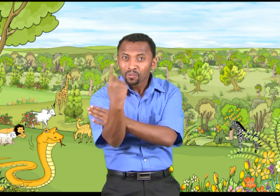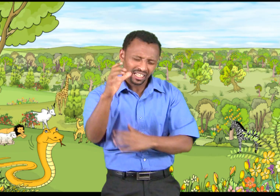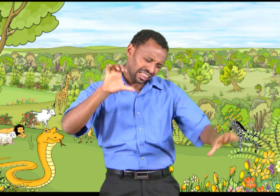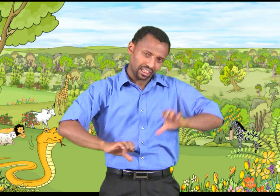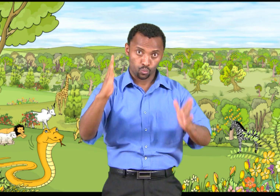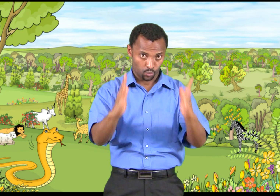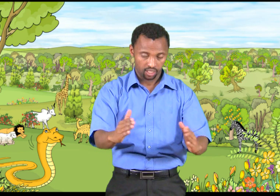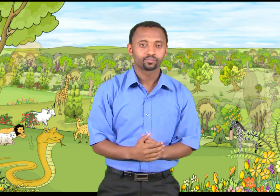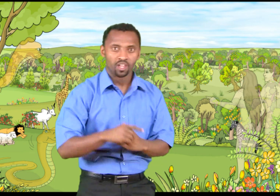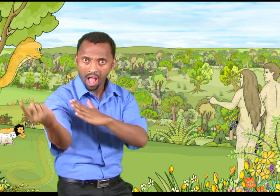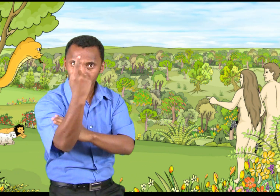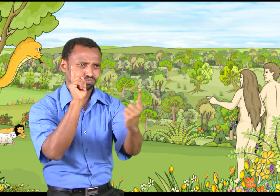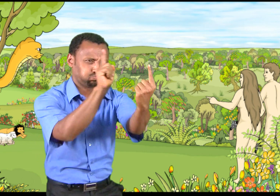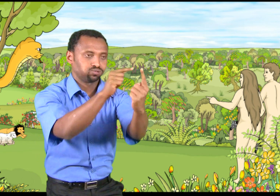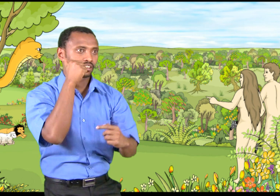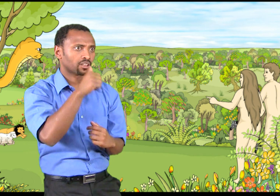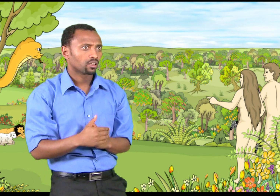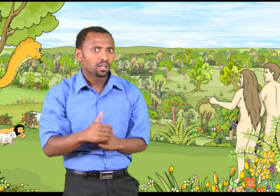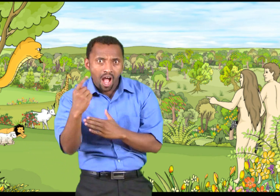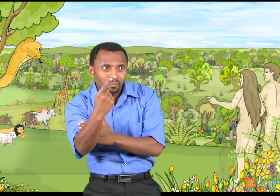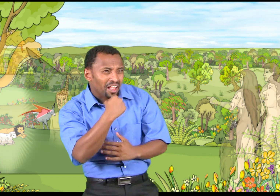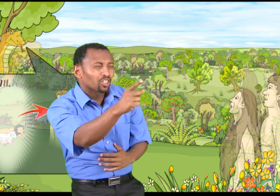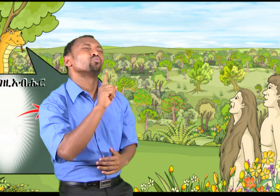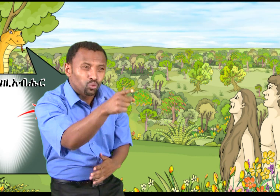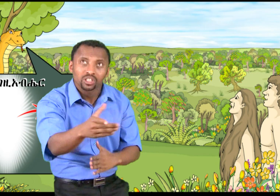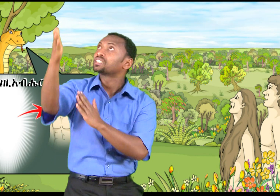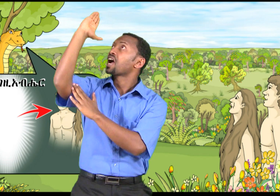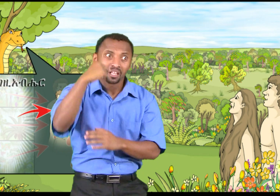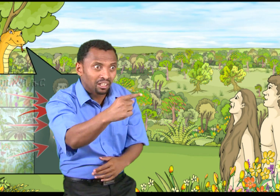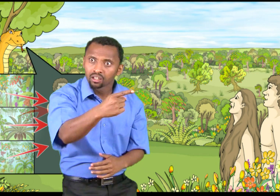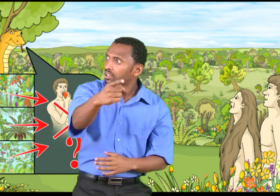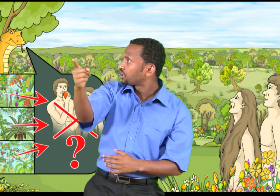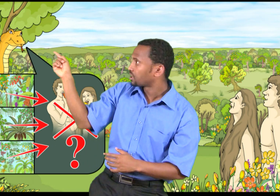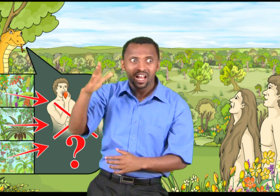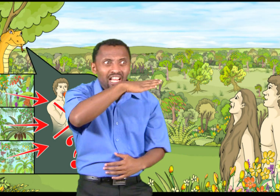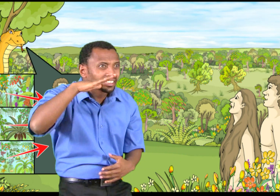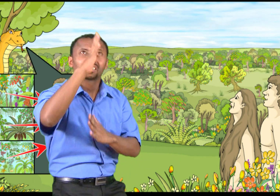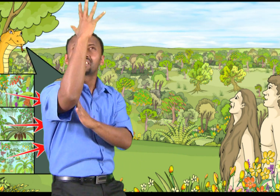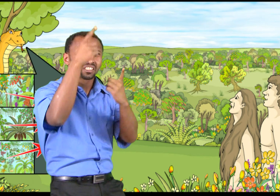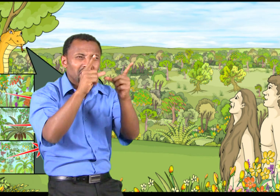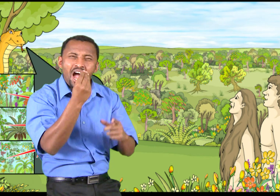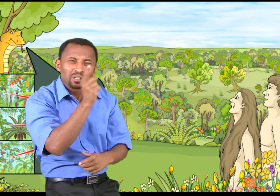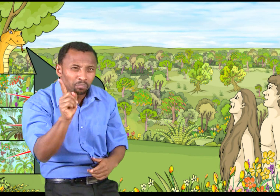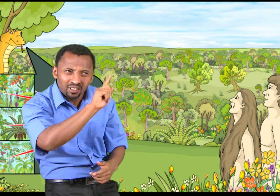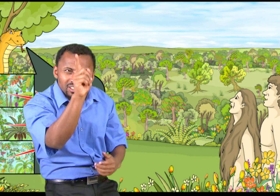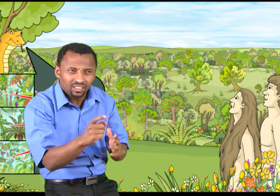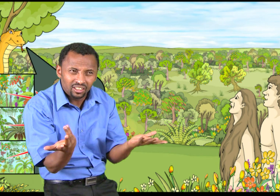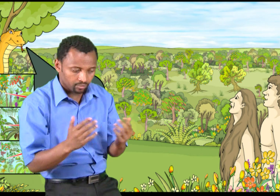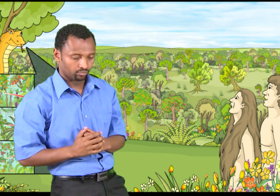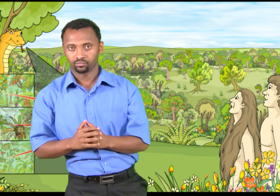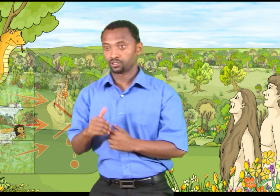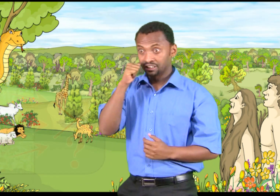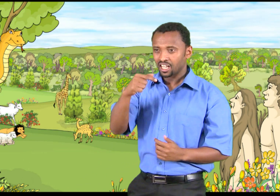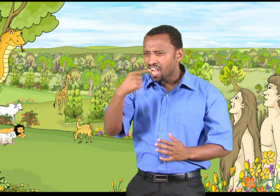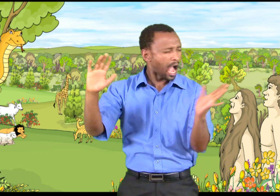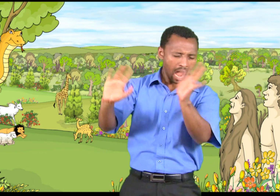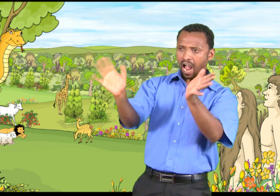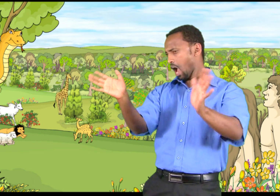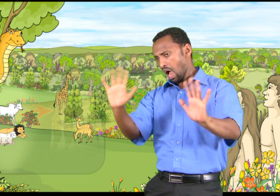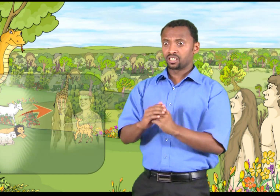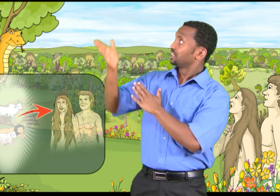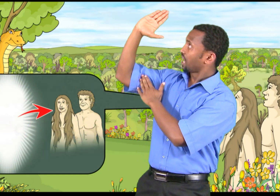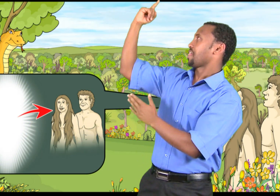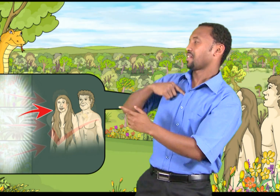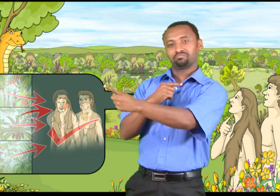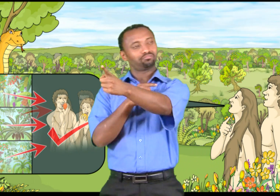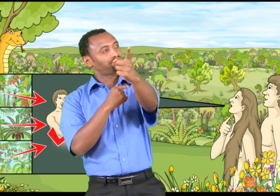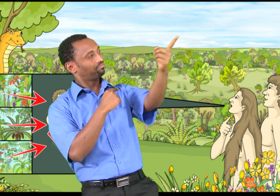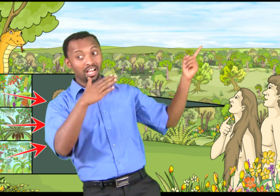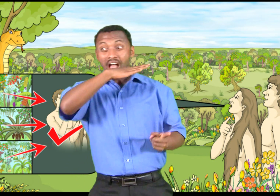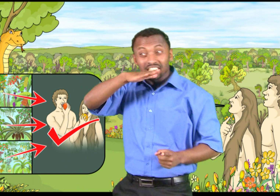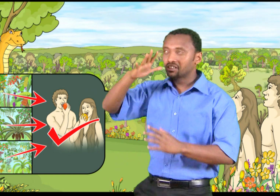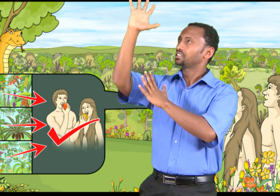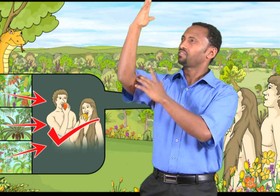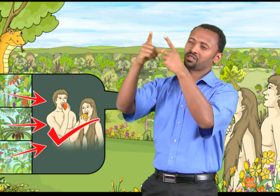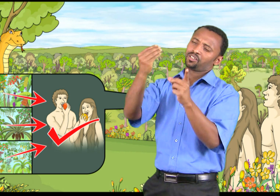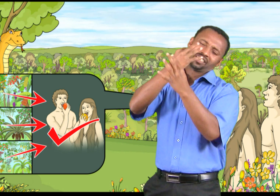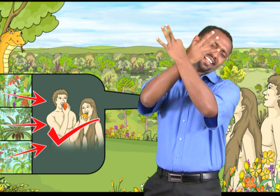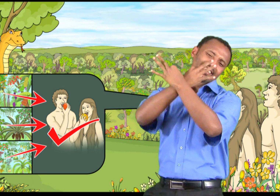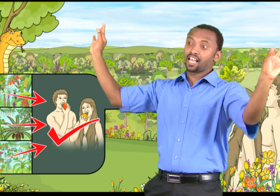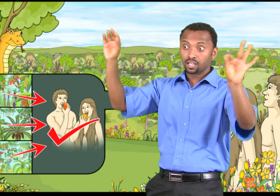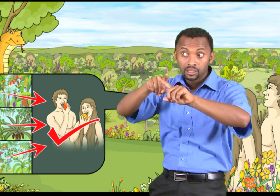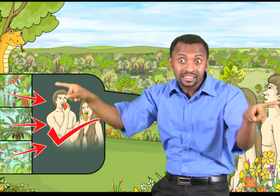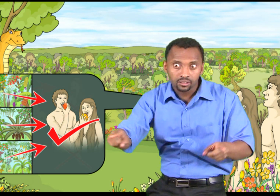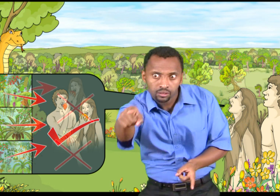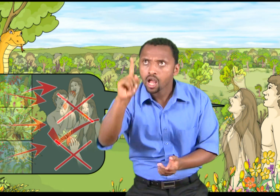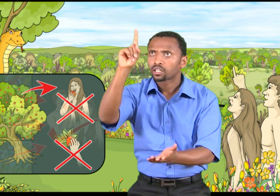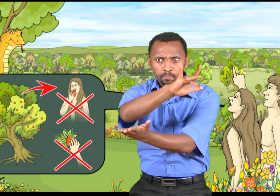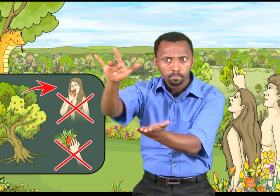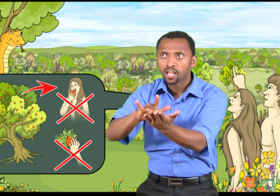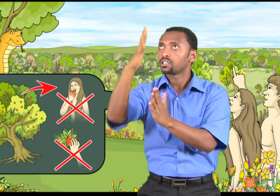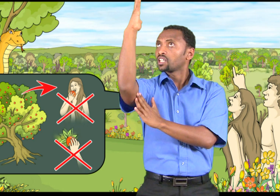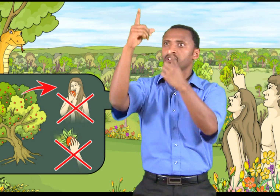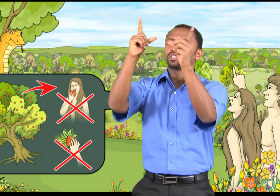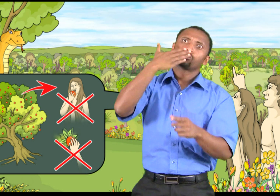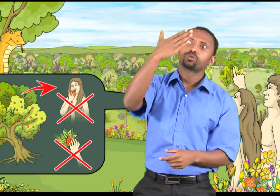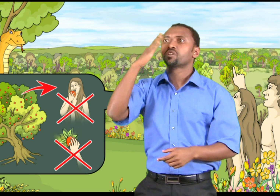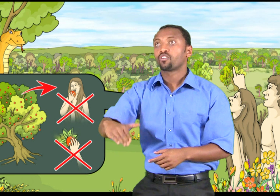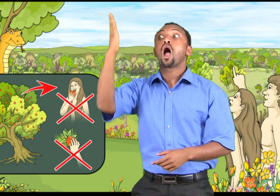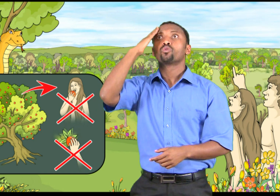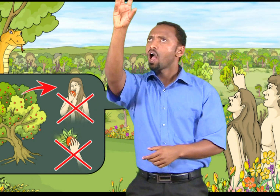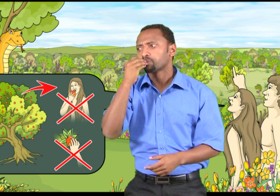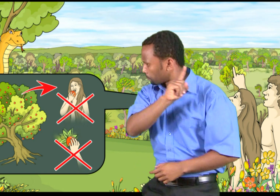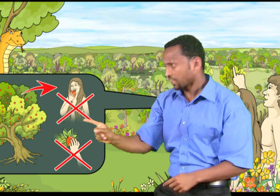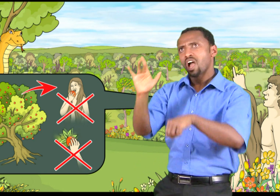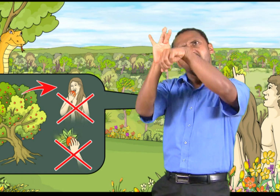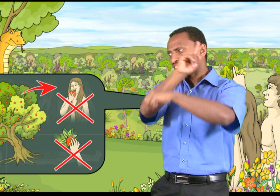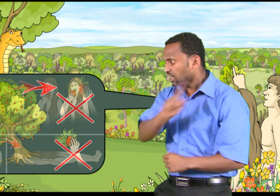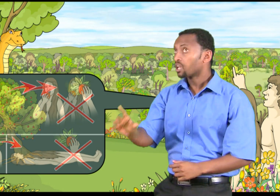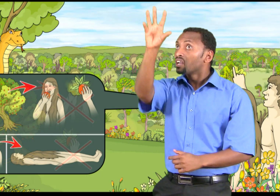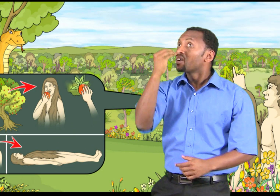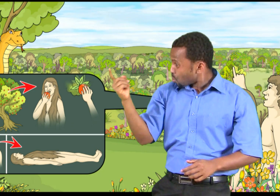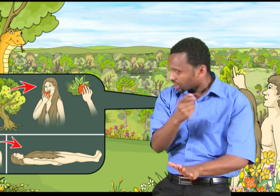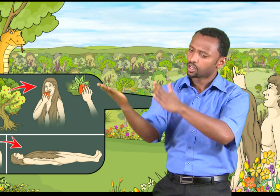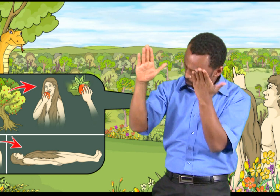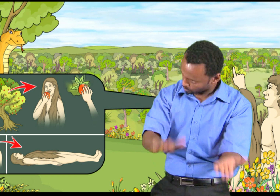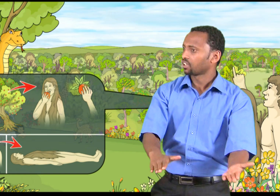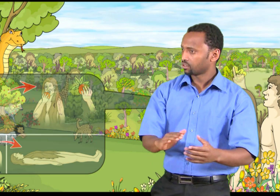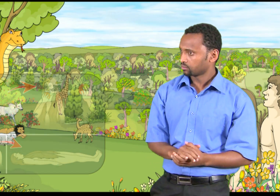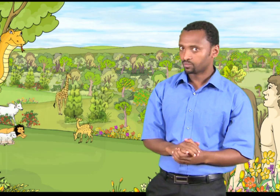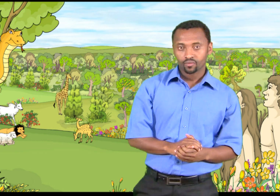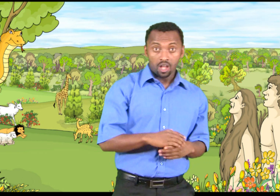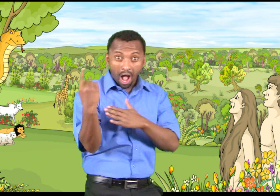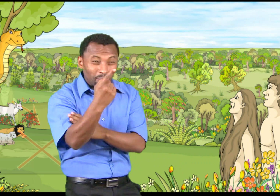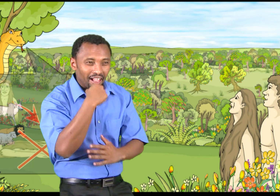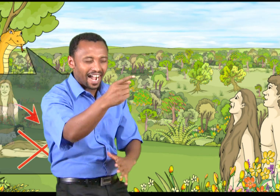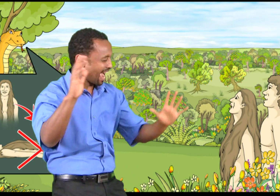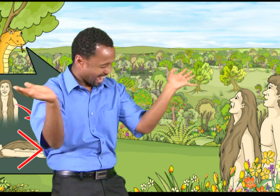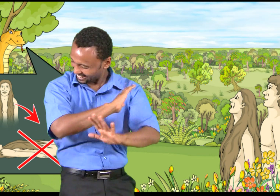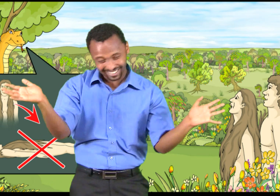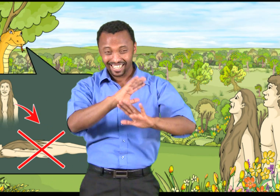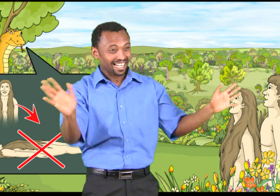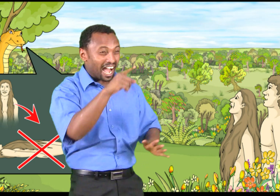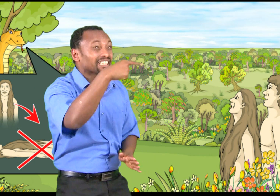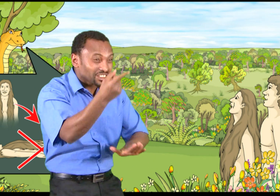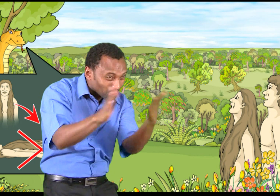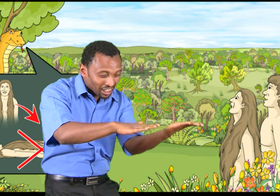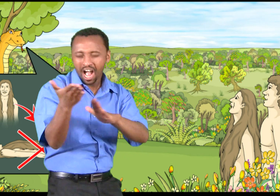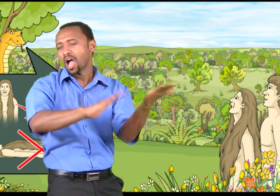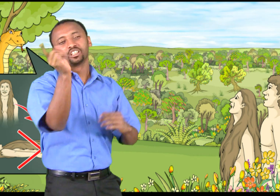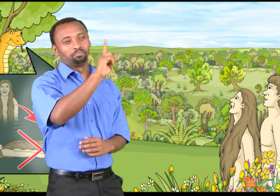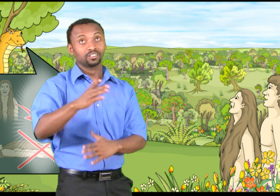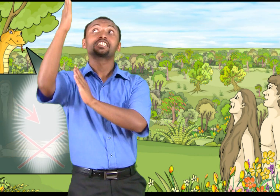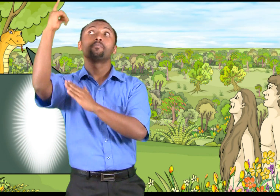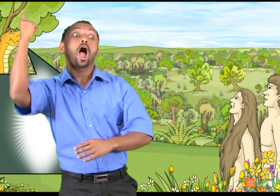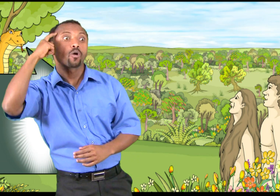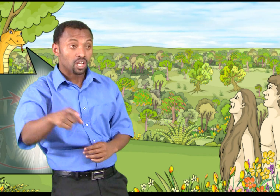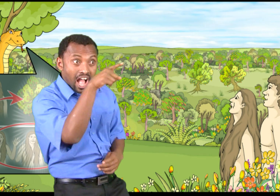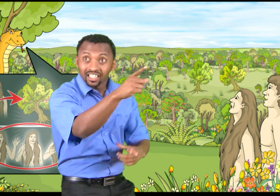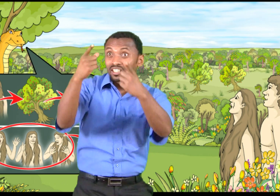And he said to the woman, “Did God really say, ‘You must not eat from any tree in the garden?’” The woman answered the serpent, “We may eat the fruit of the trees of the garden, but about the fruit of the tree in the middle of the garden, God has said, ‘You must not eat of it or touch it, or you will die.’” “You will not surely die,” the serpent told her.